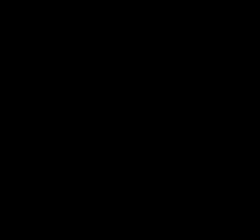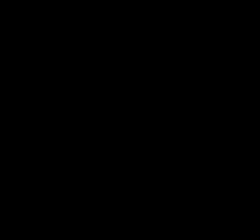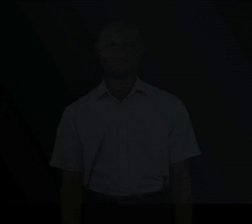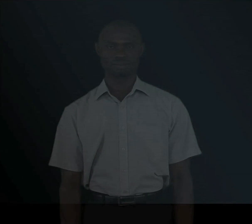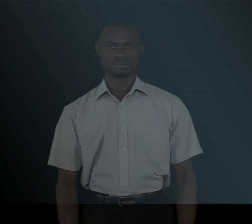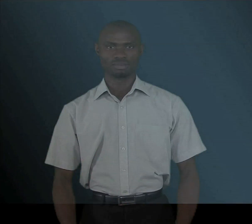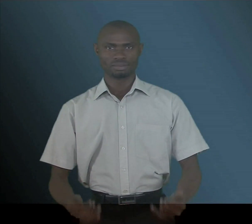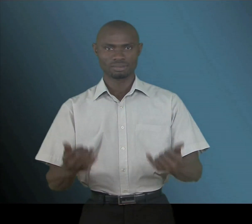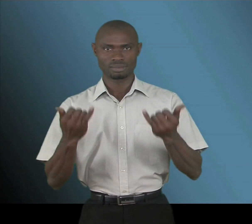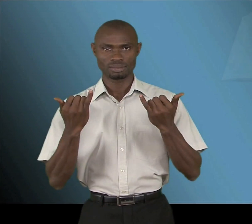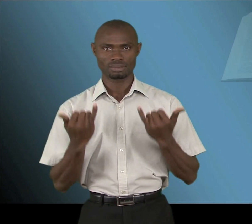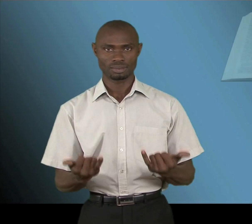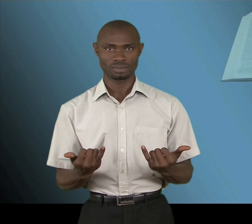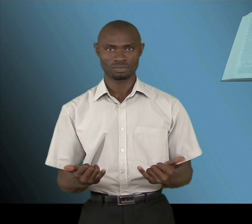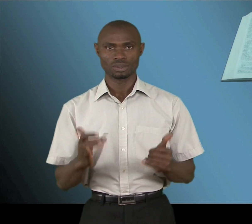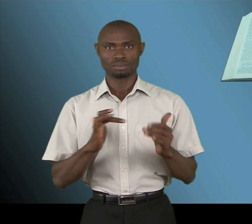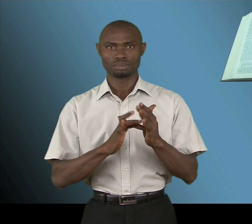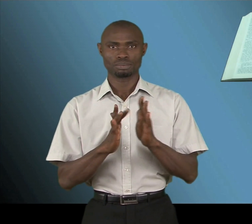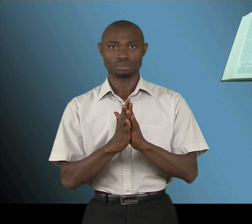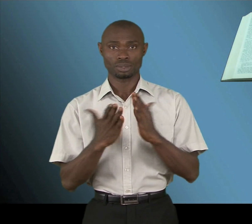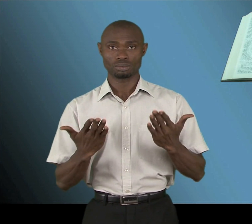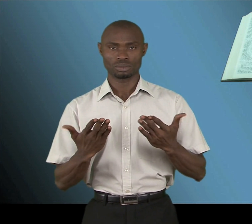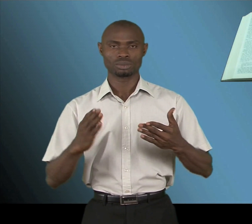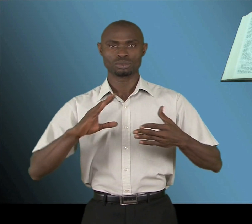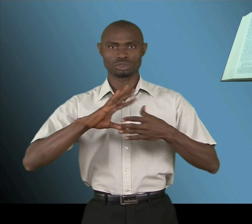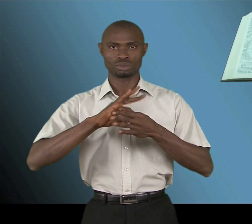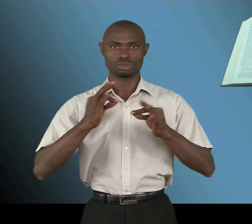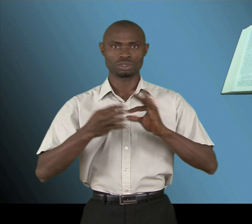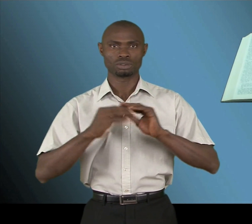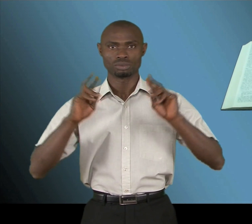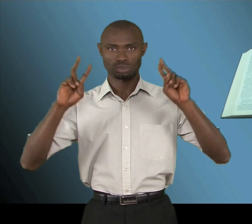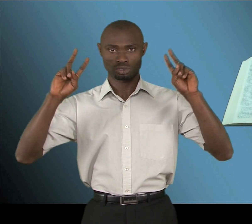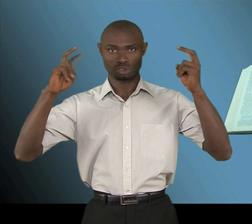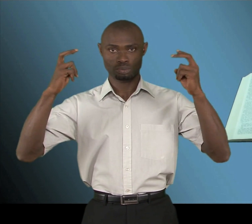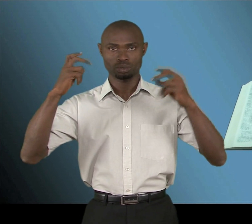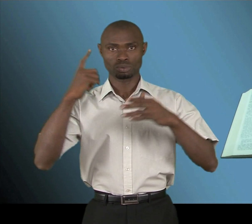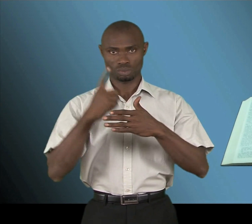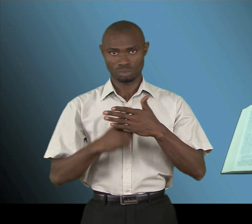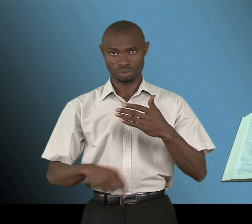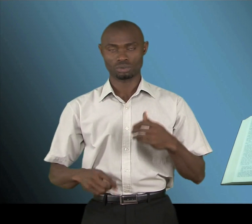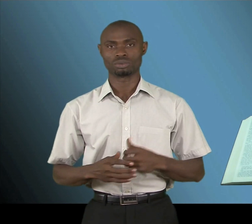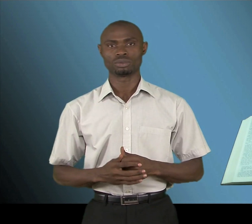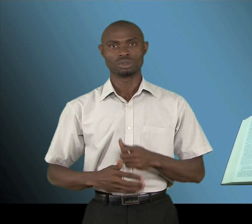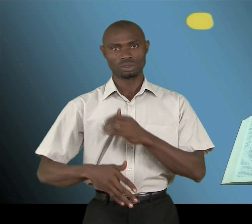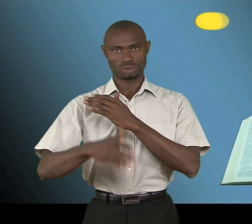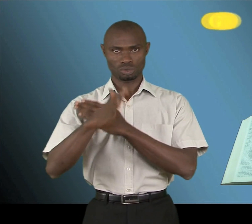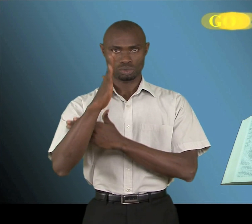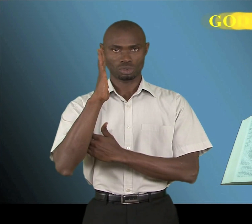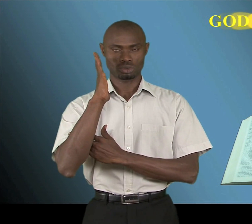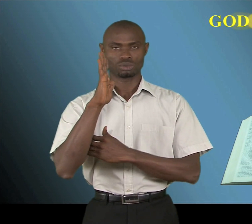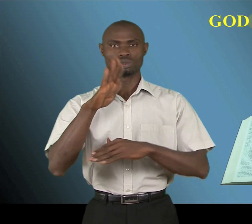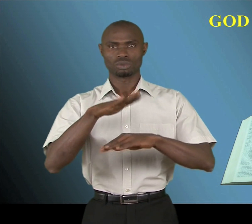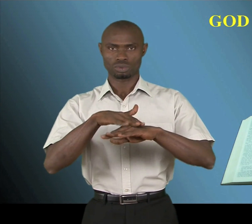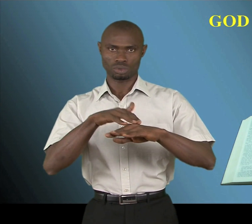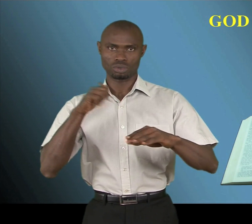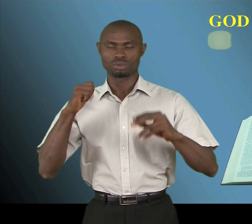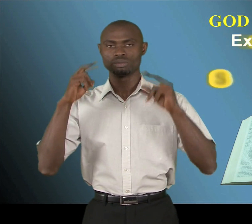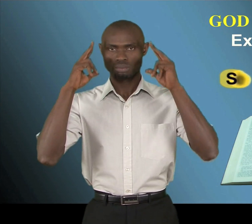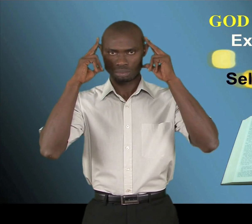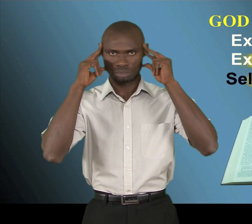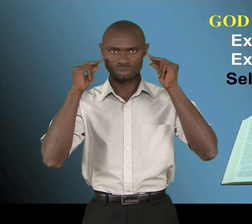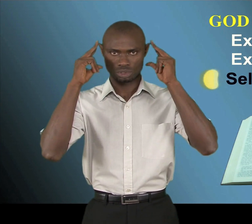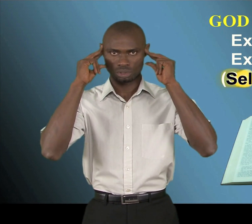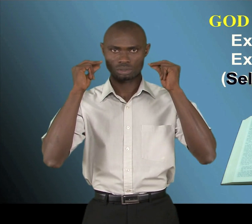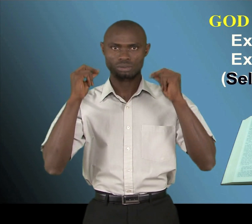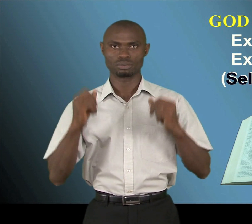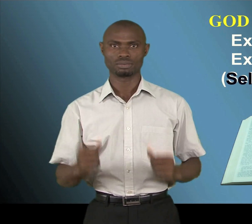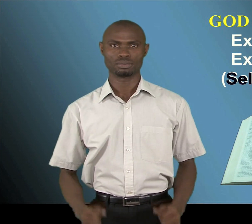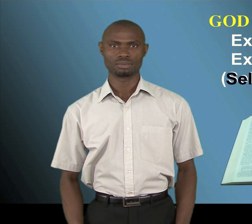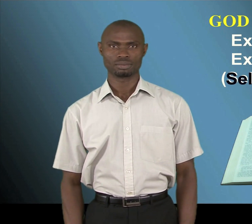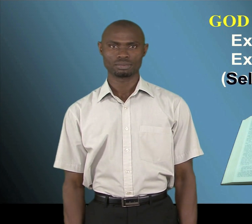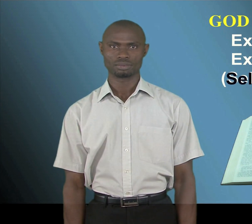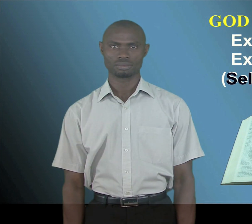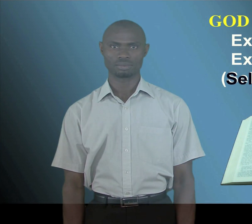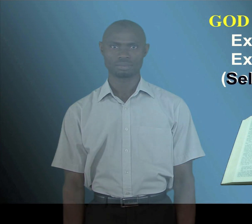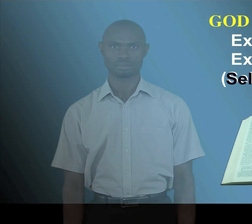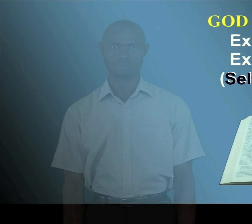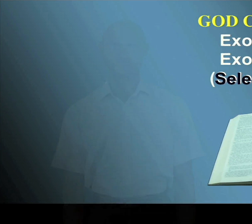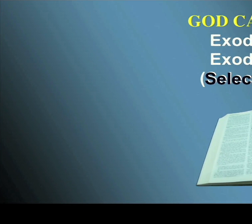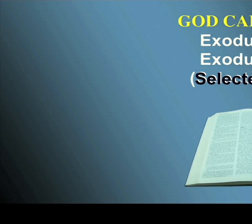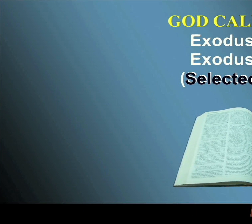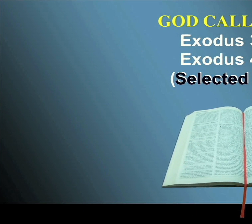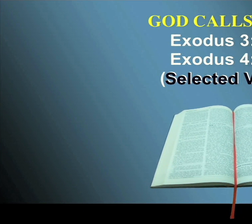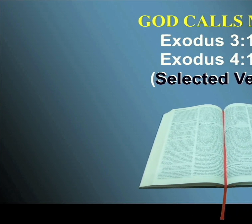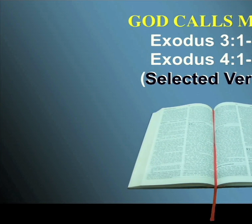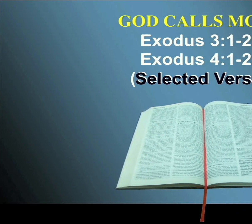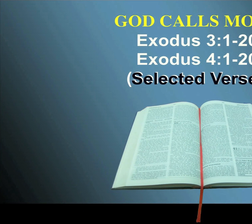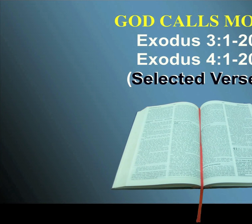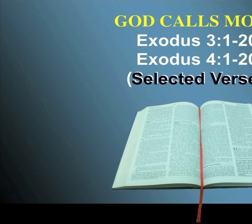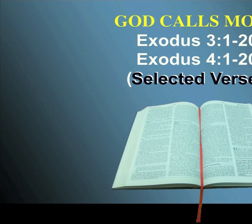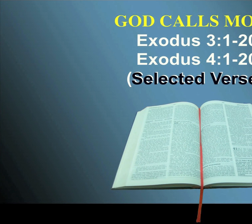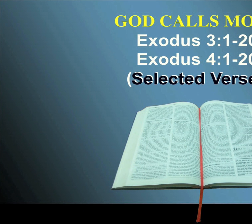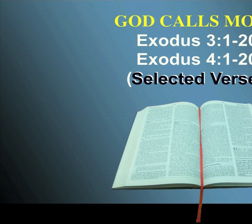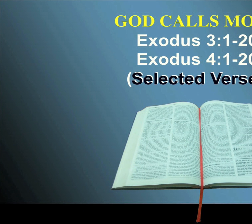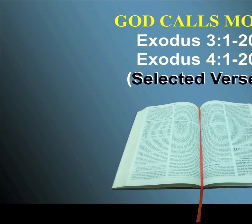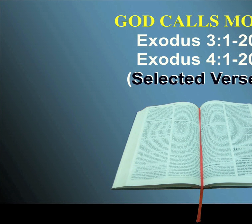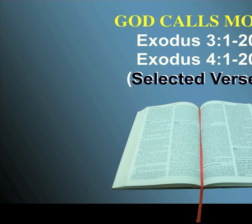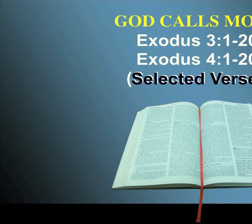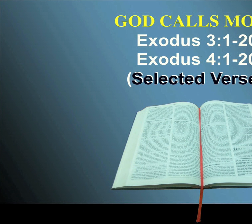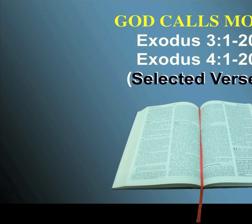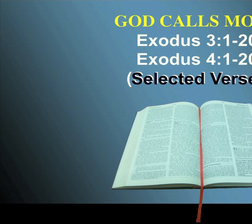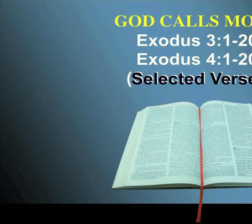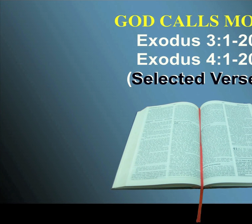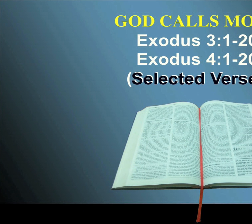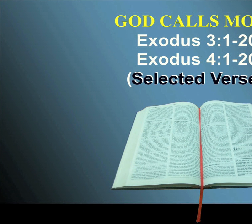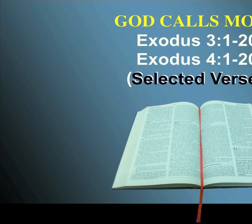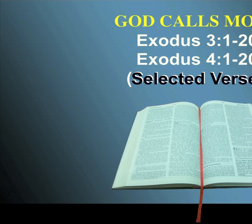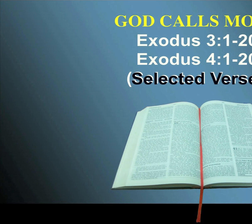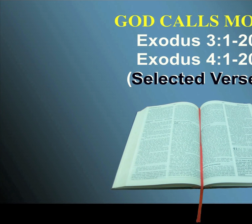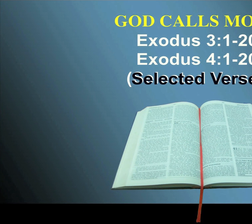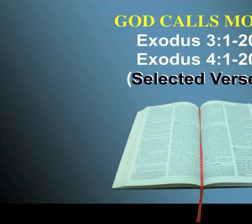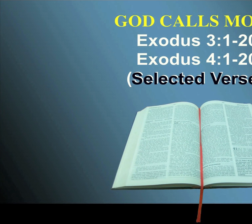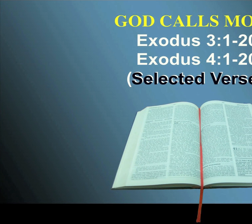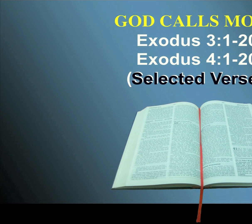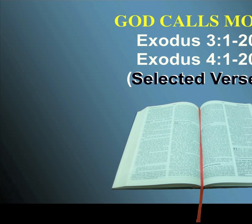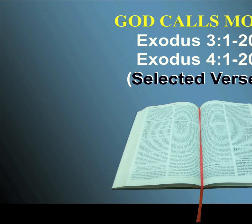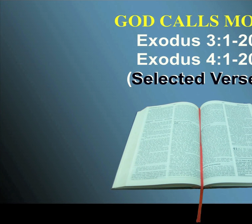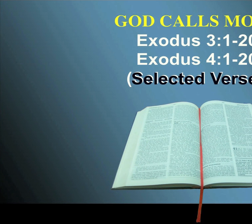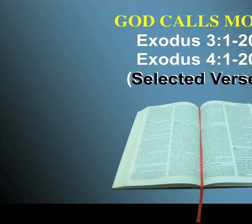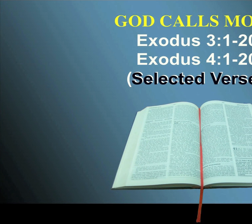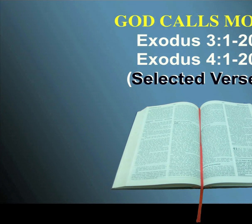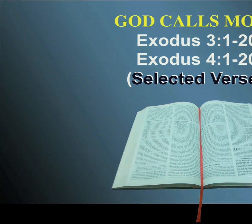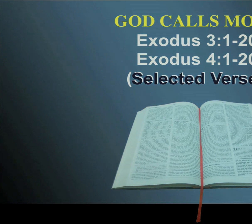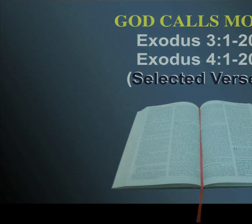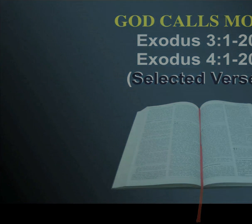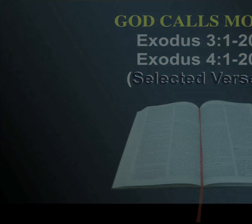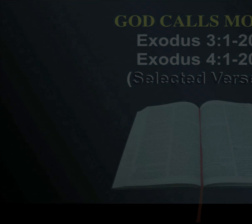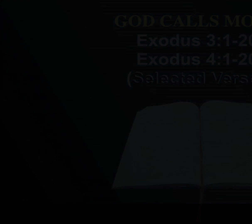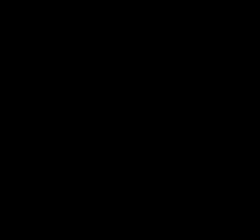The Lord calls Moses